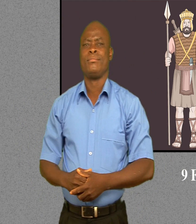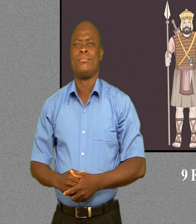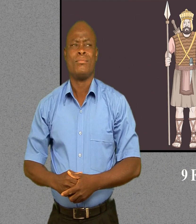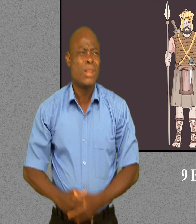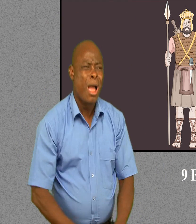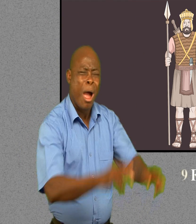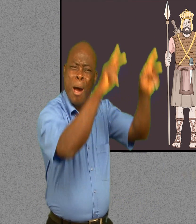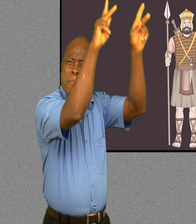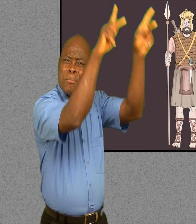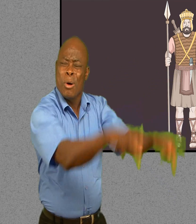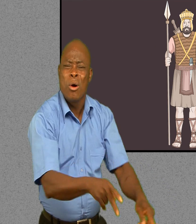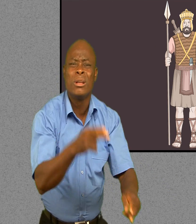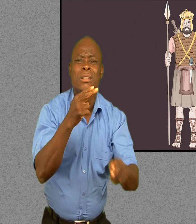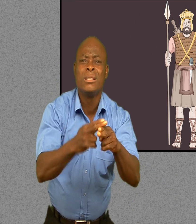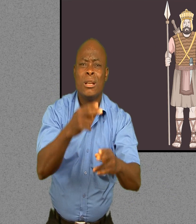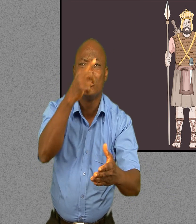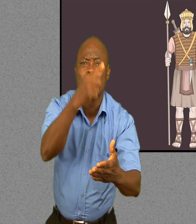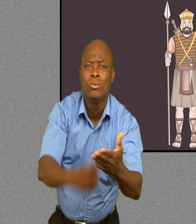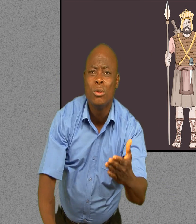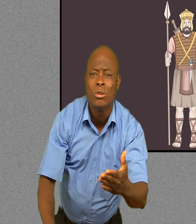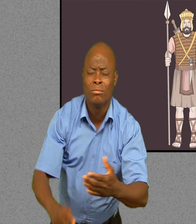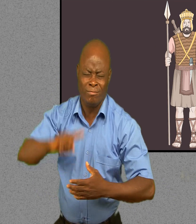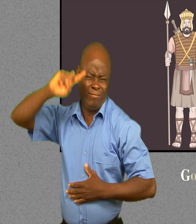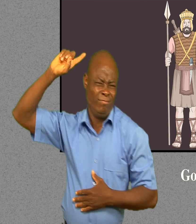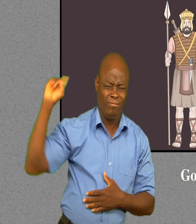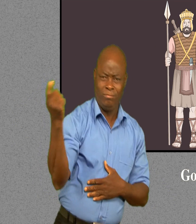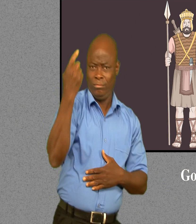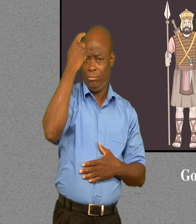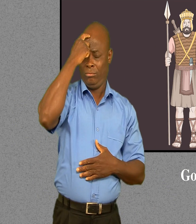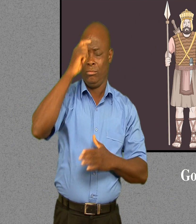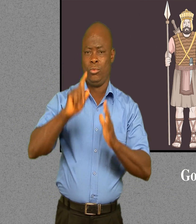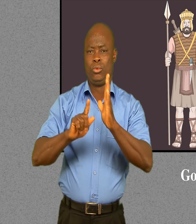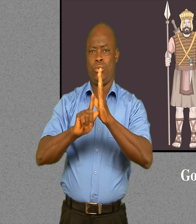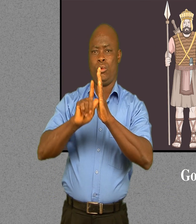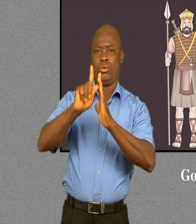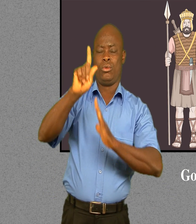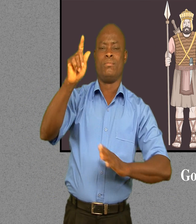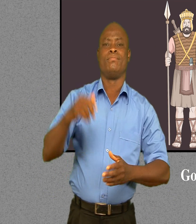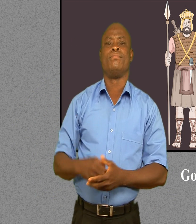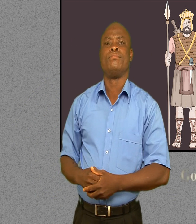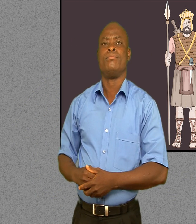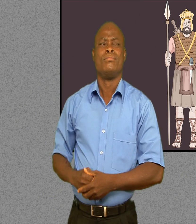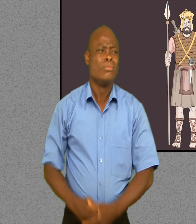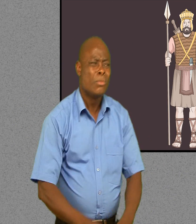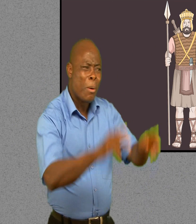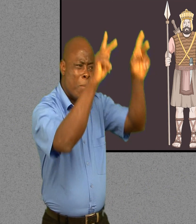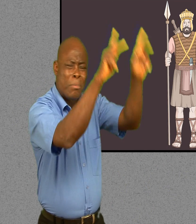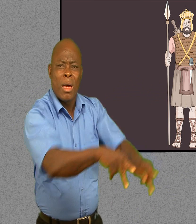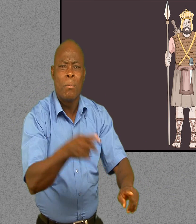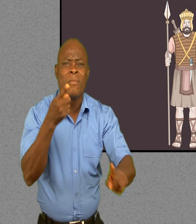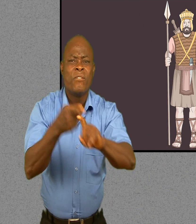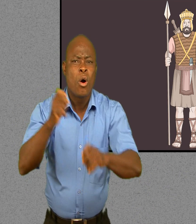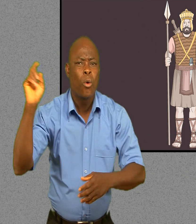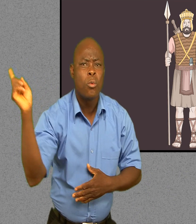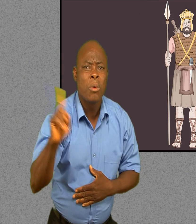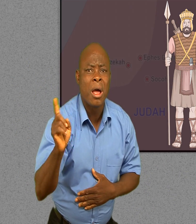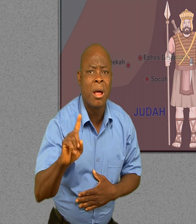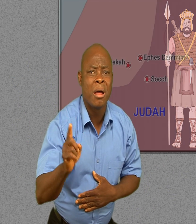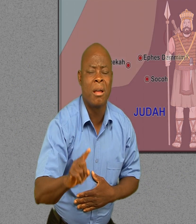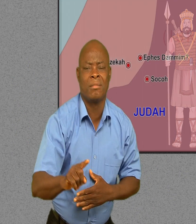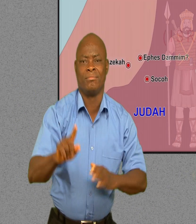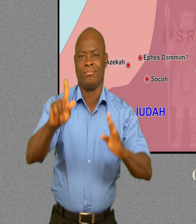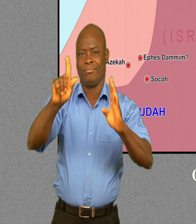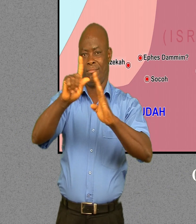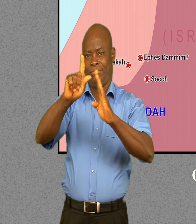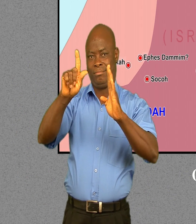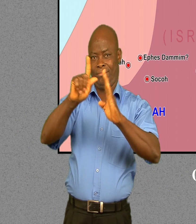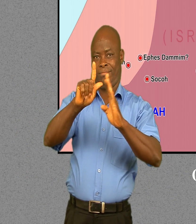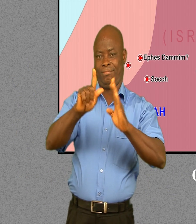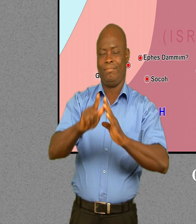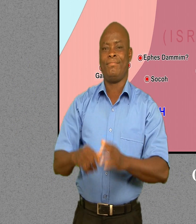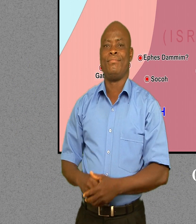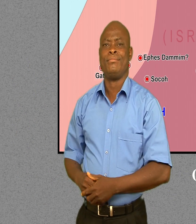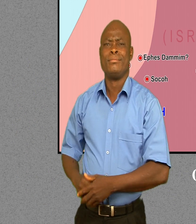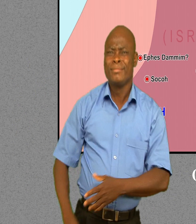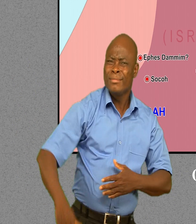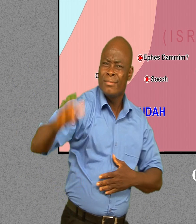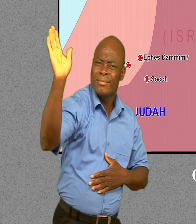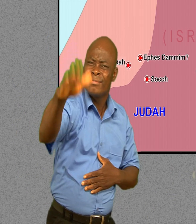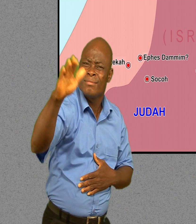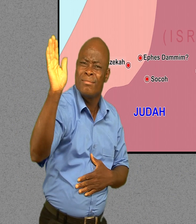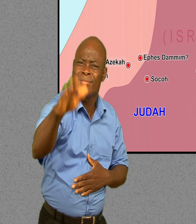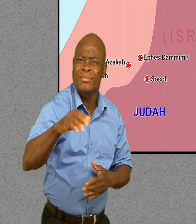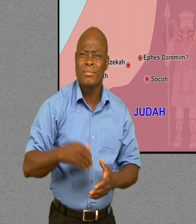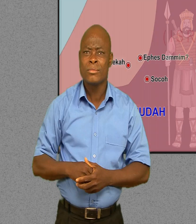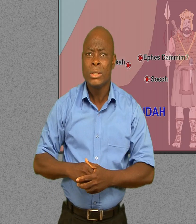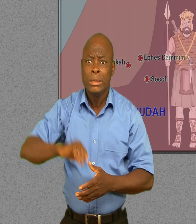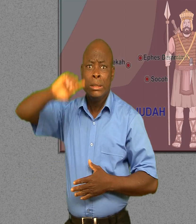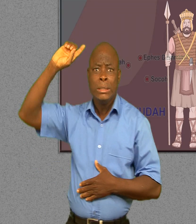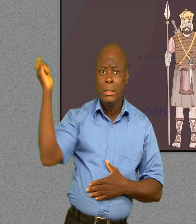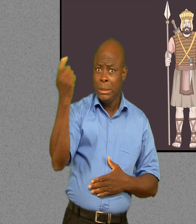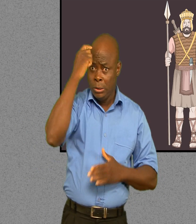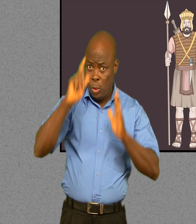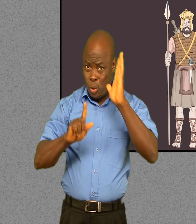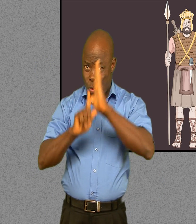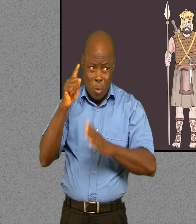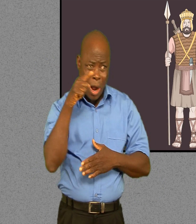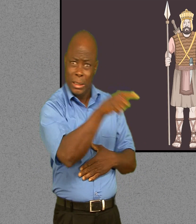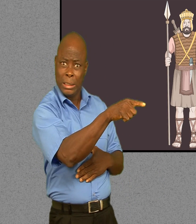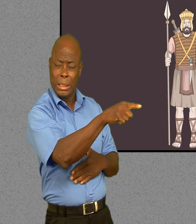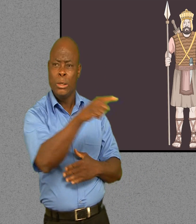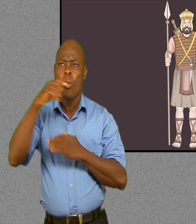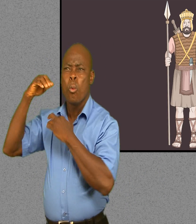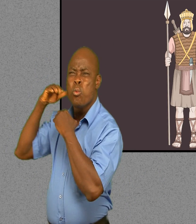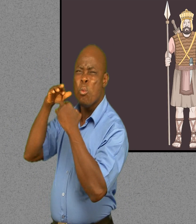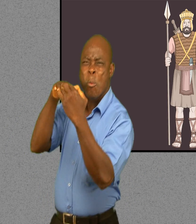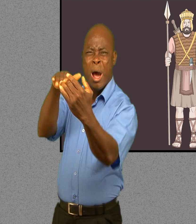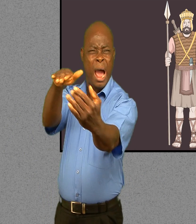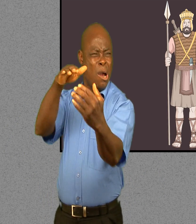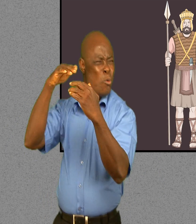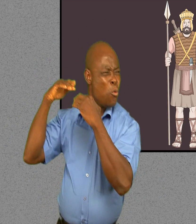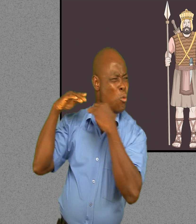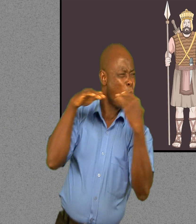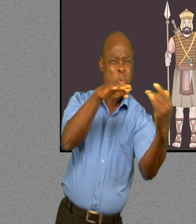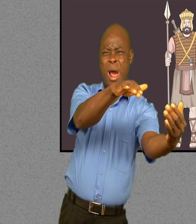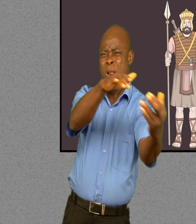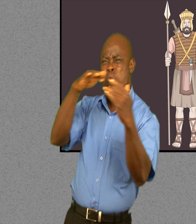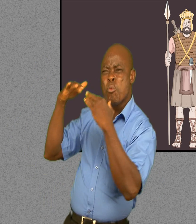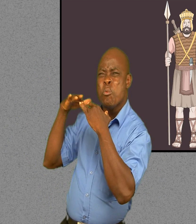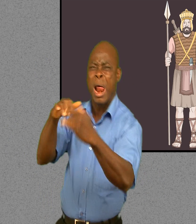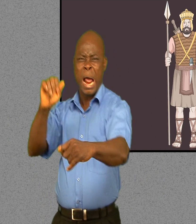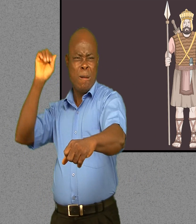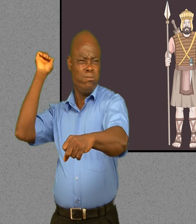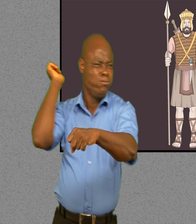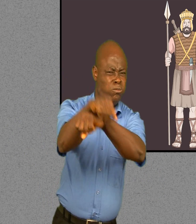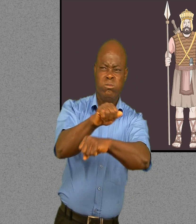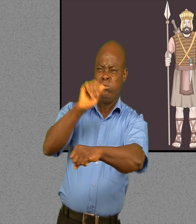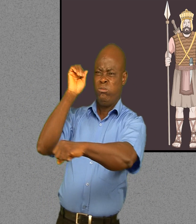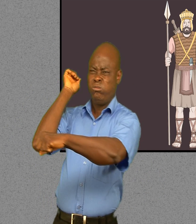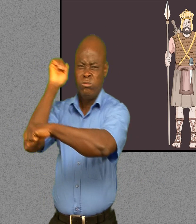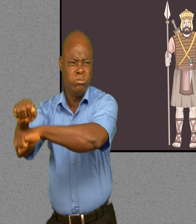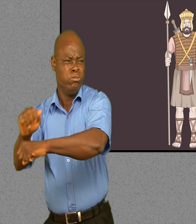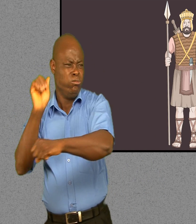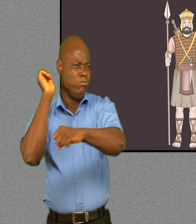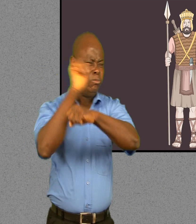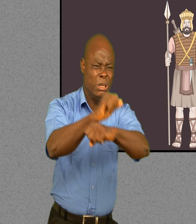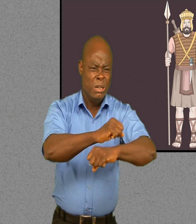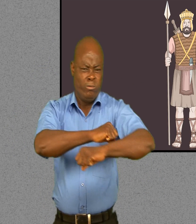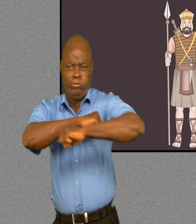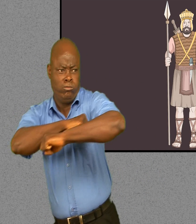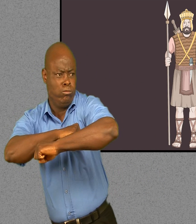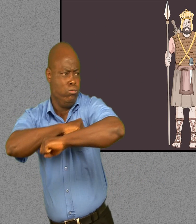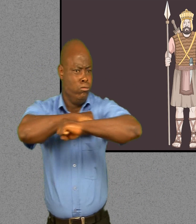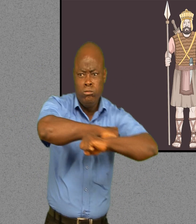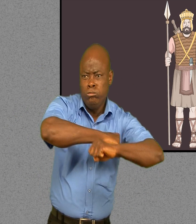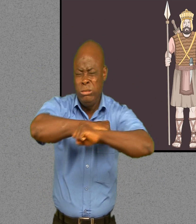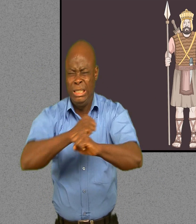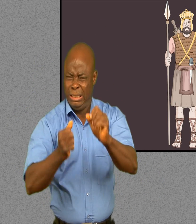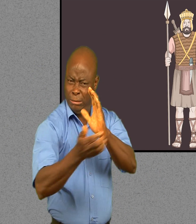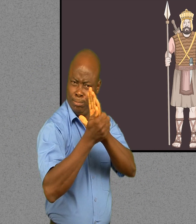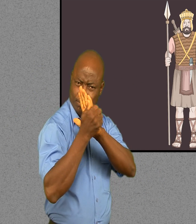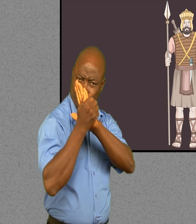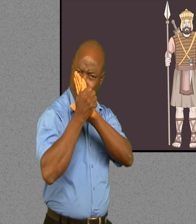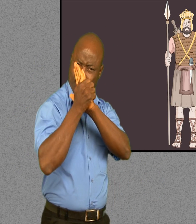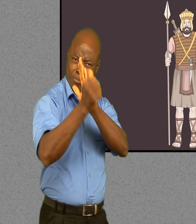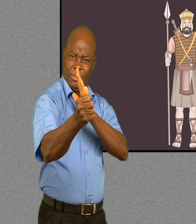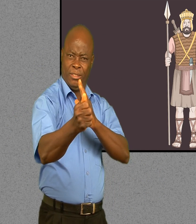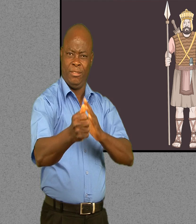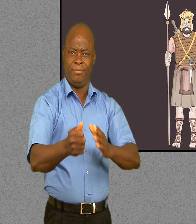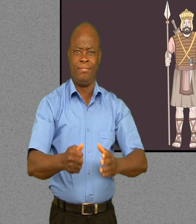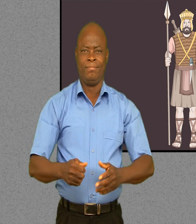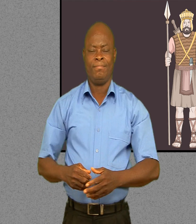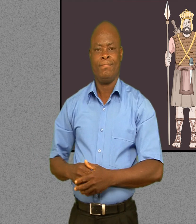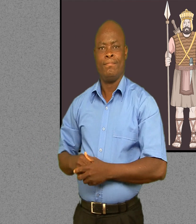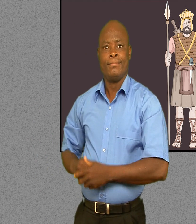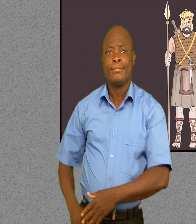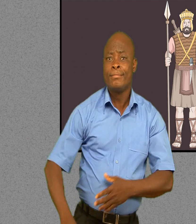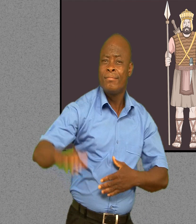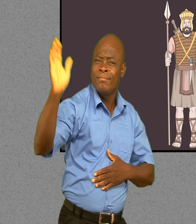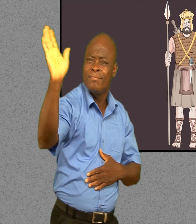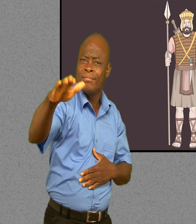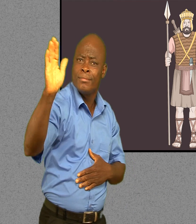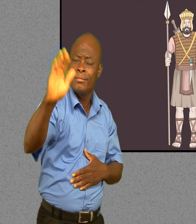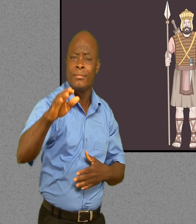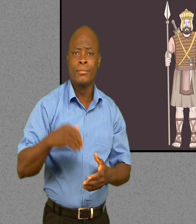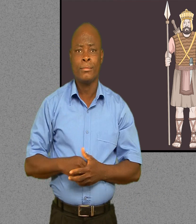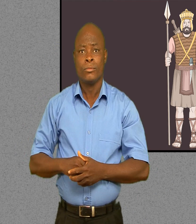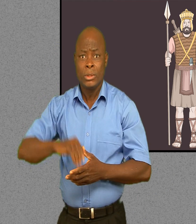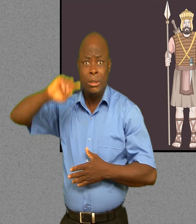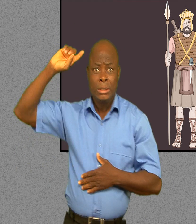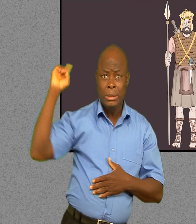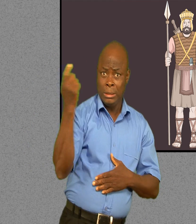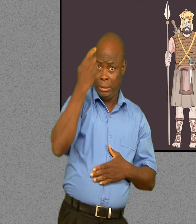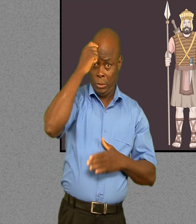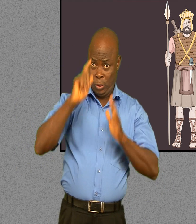He was six cubits and a span in height, and he had a bronze helmet on his head.